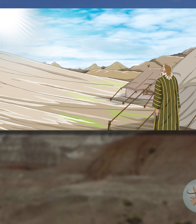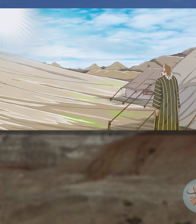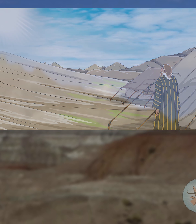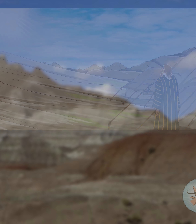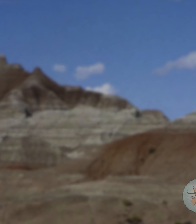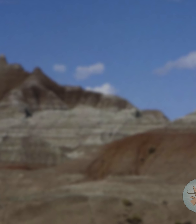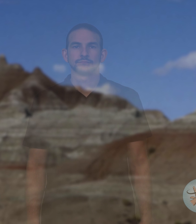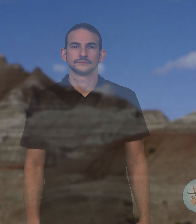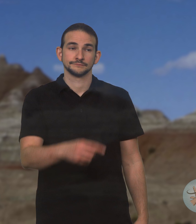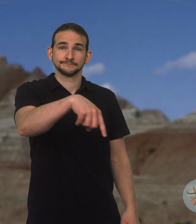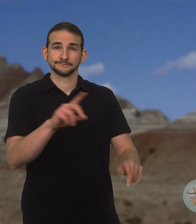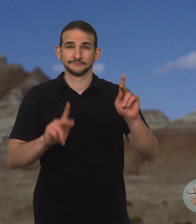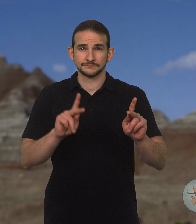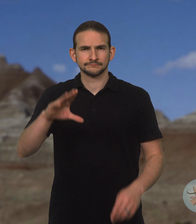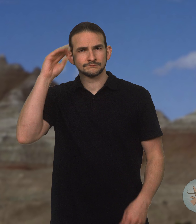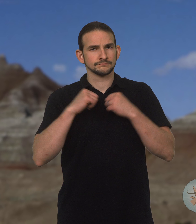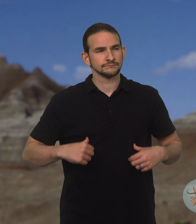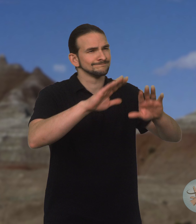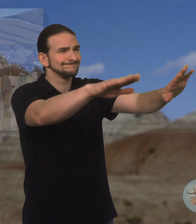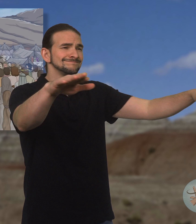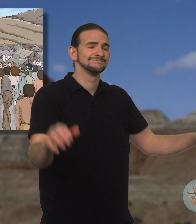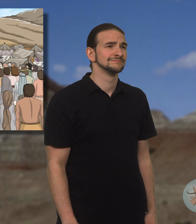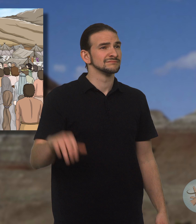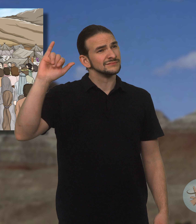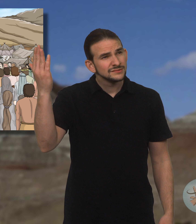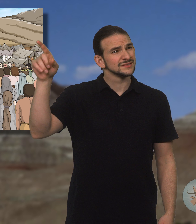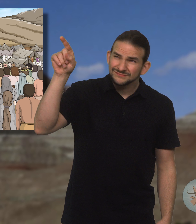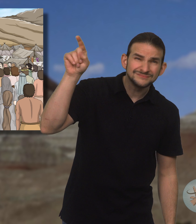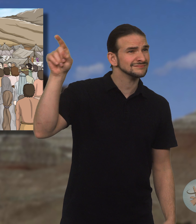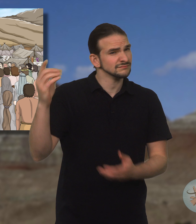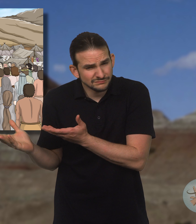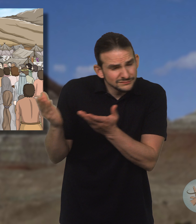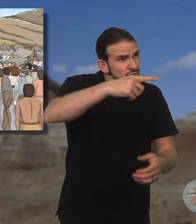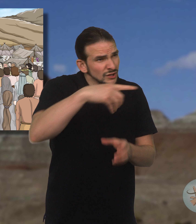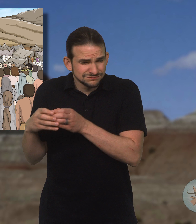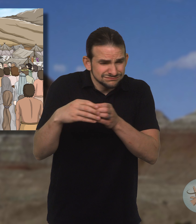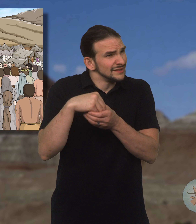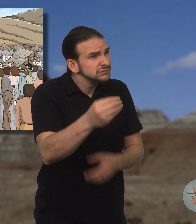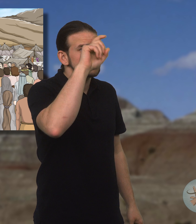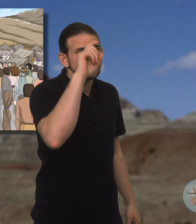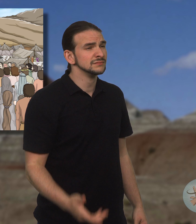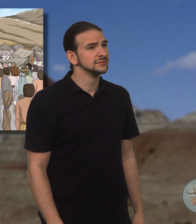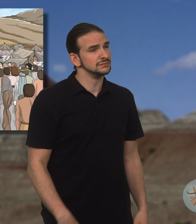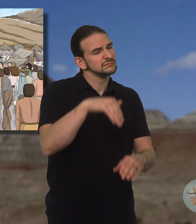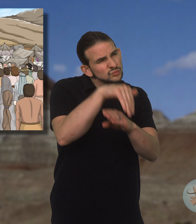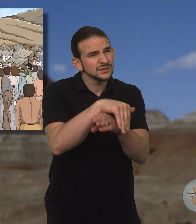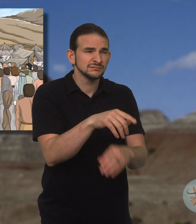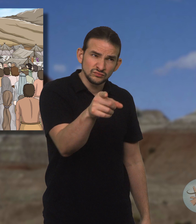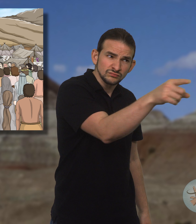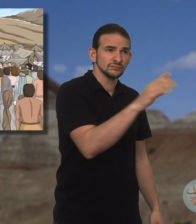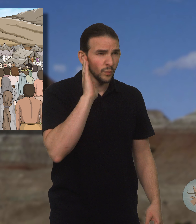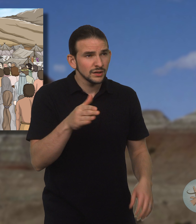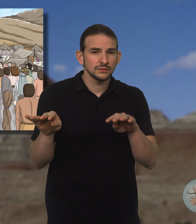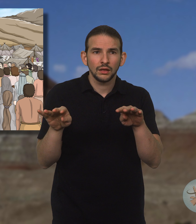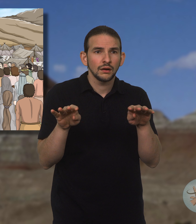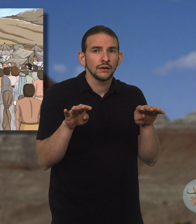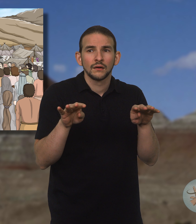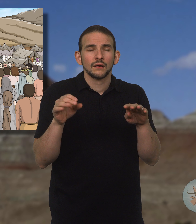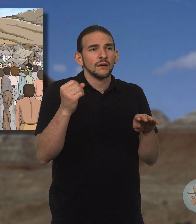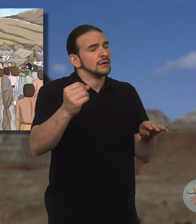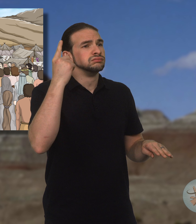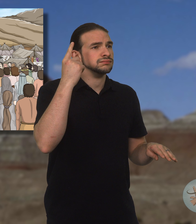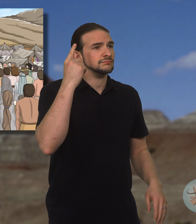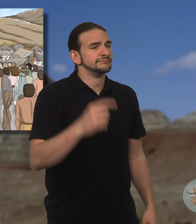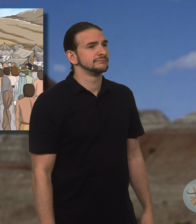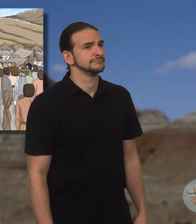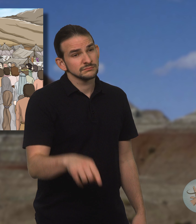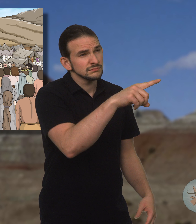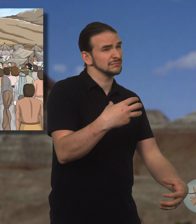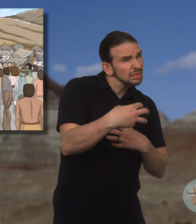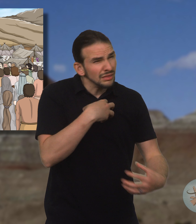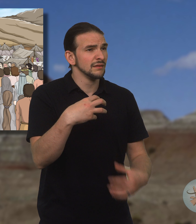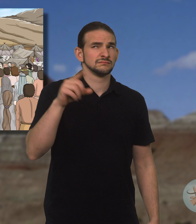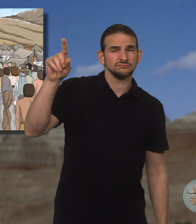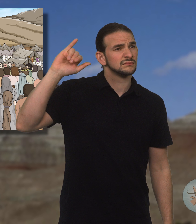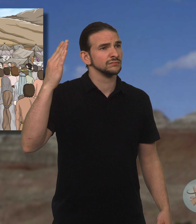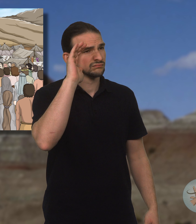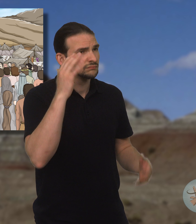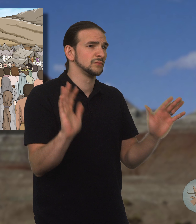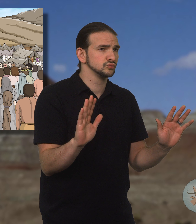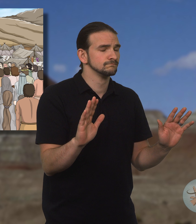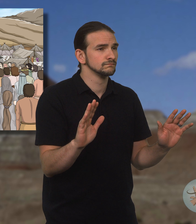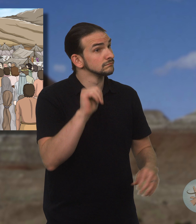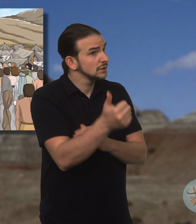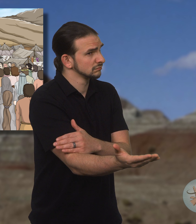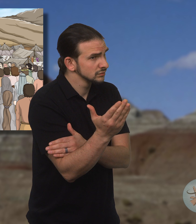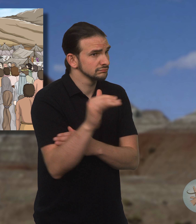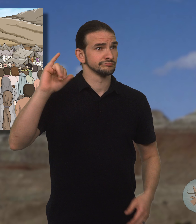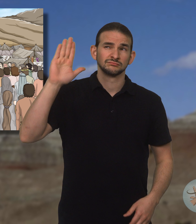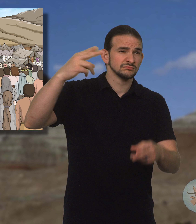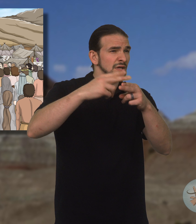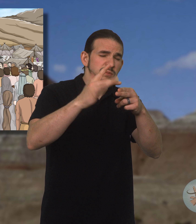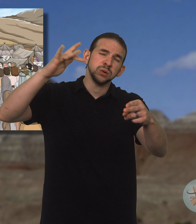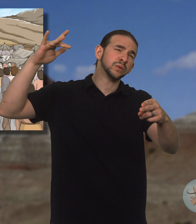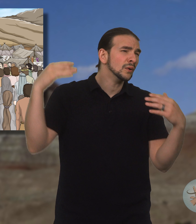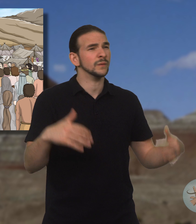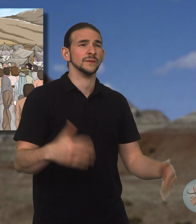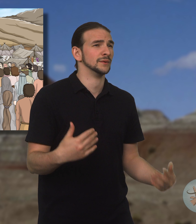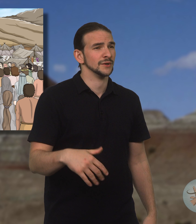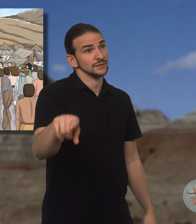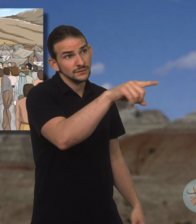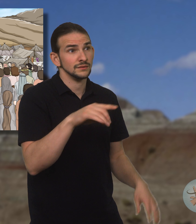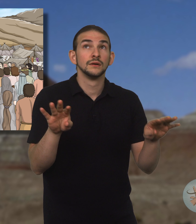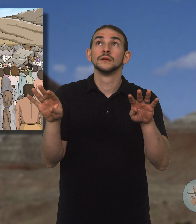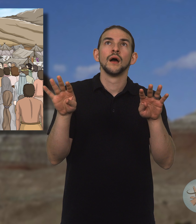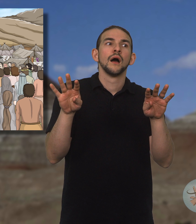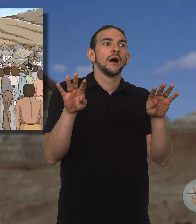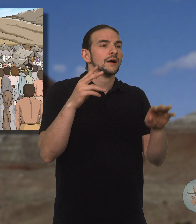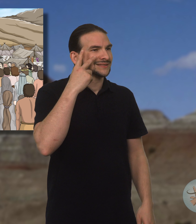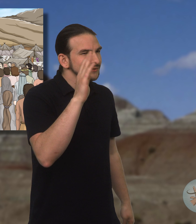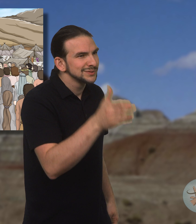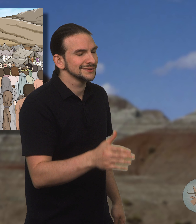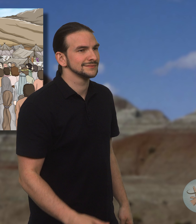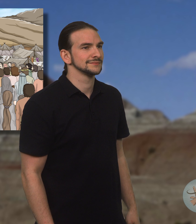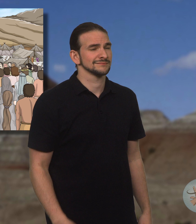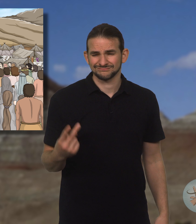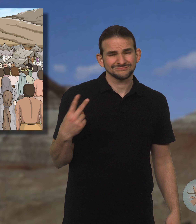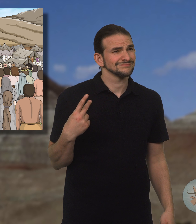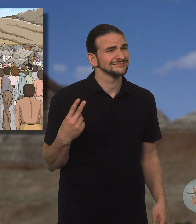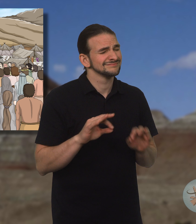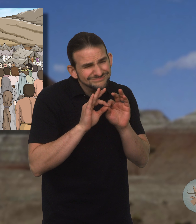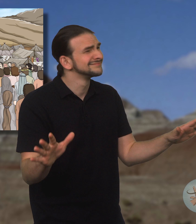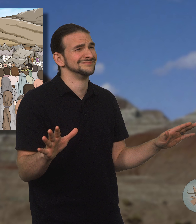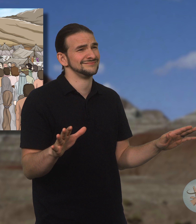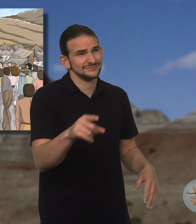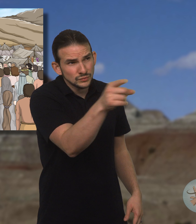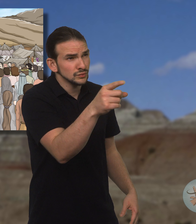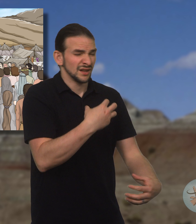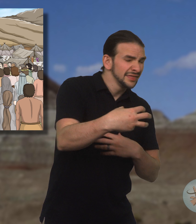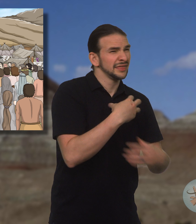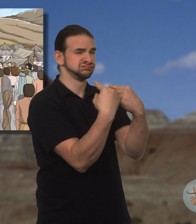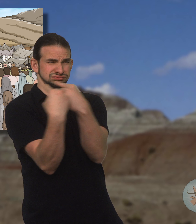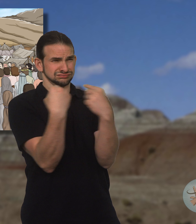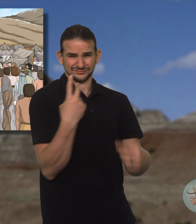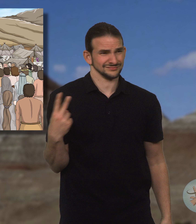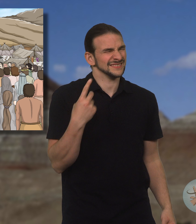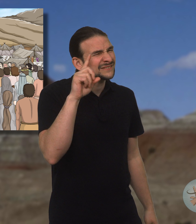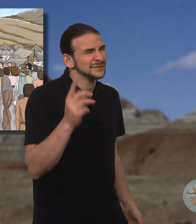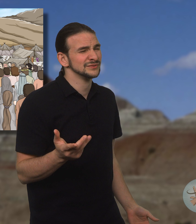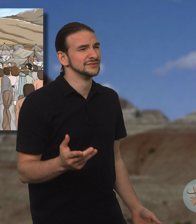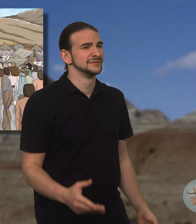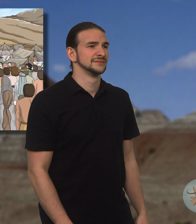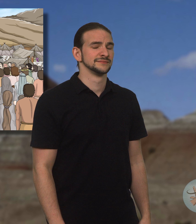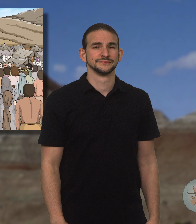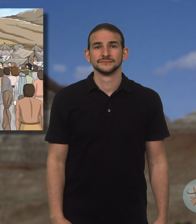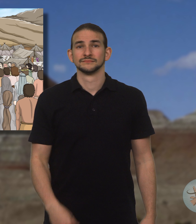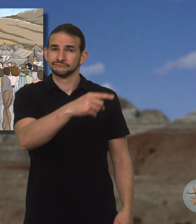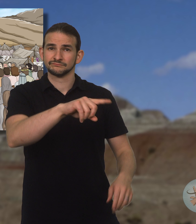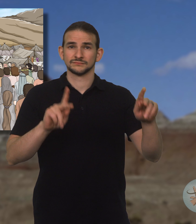So Moses and Aaron said to all the Israelites, “This evening you will know that it was the LORD who brought you out of the land of Egypt, and in the morning you will see the LORD’s glory, because He has heard your grumbling against Him.